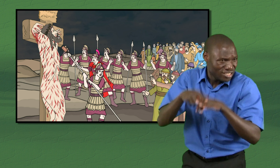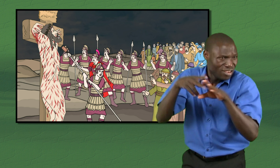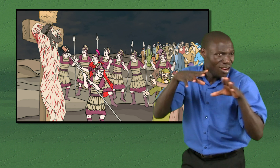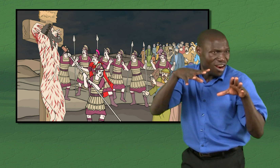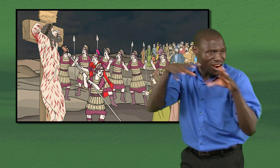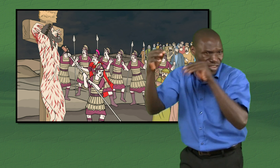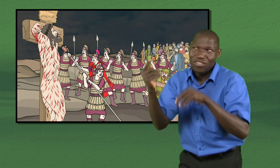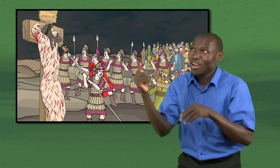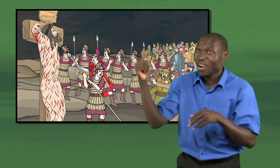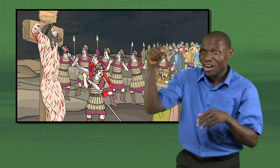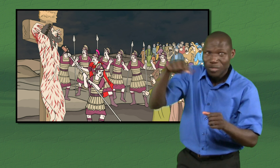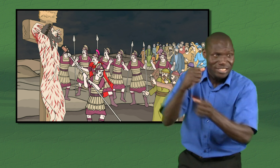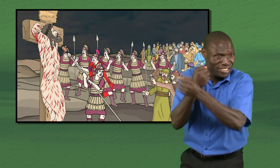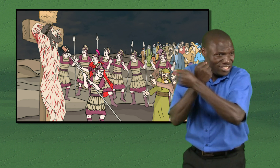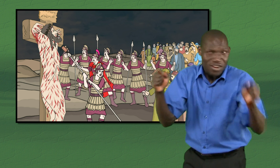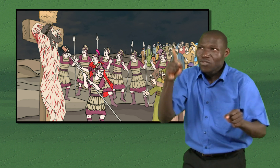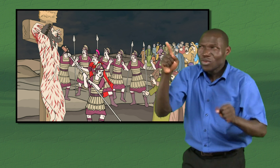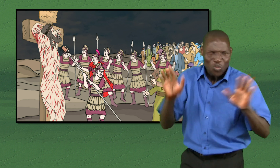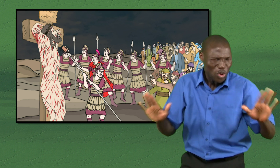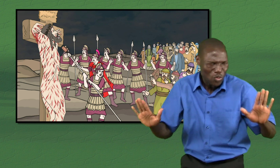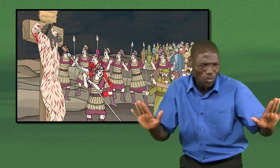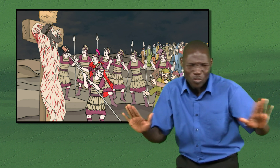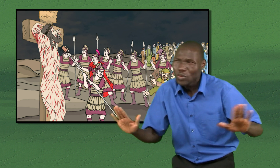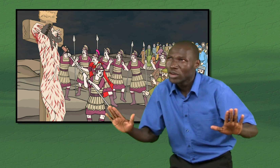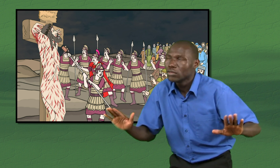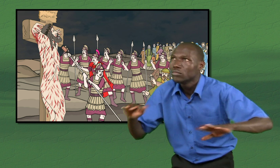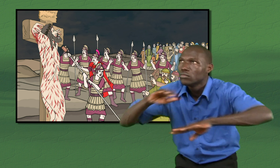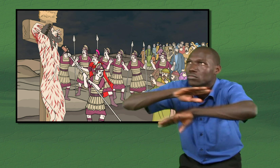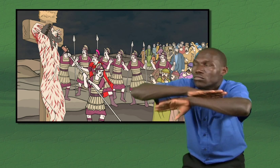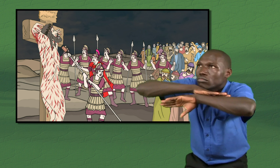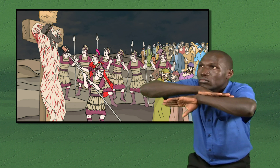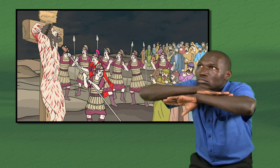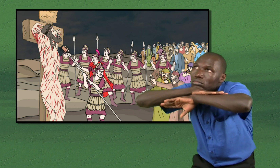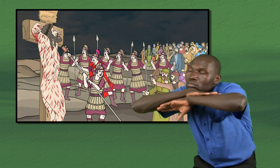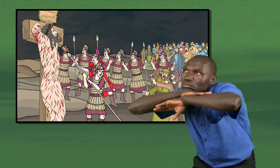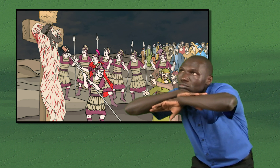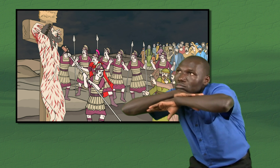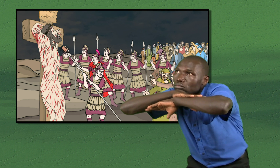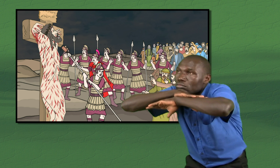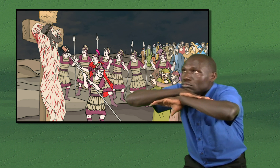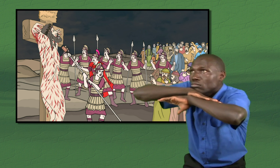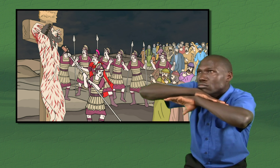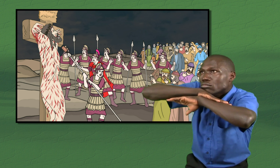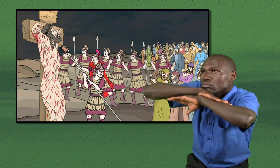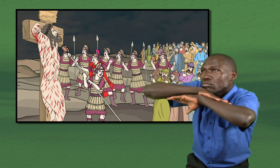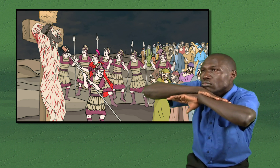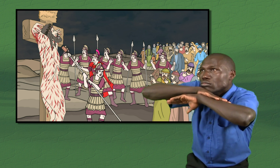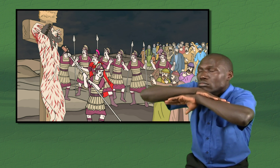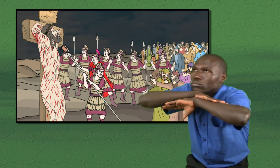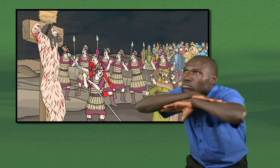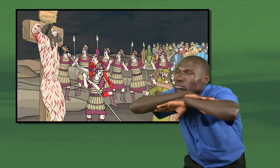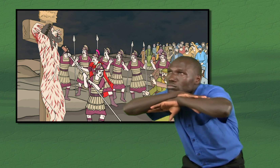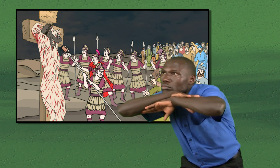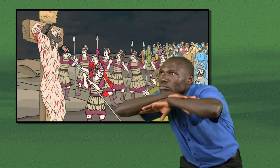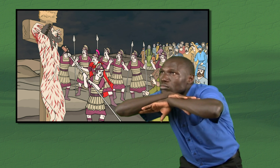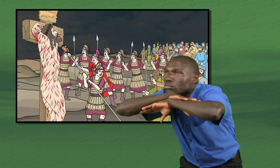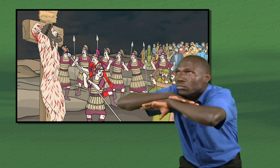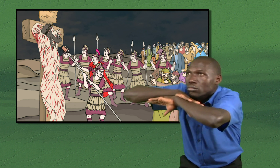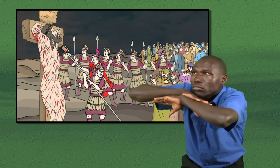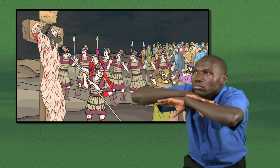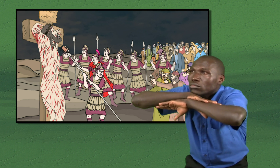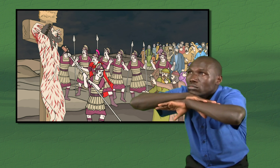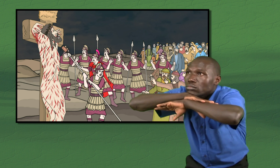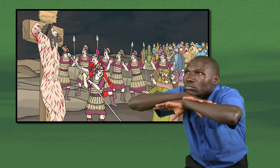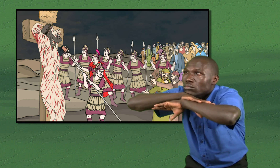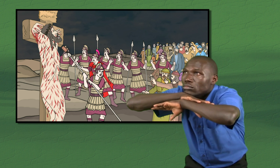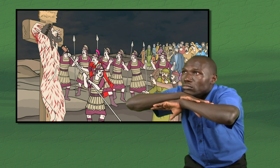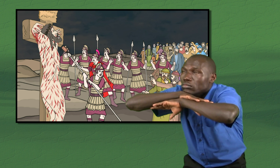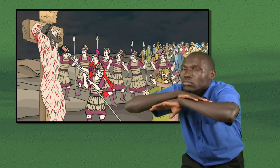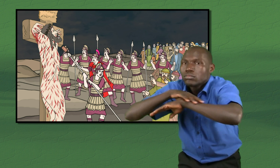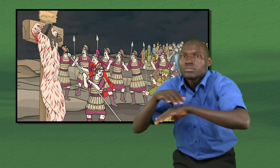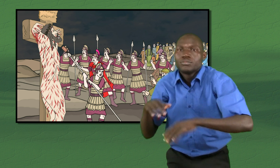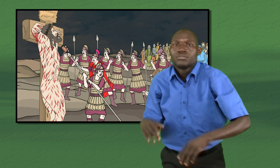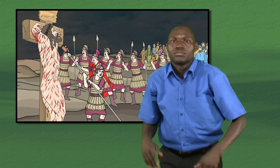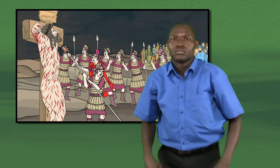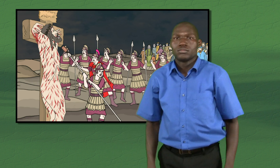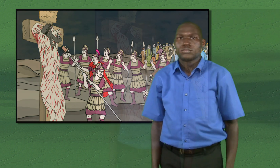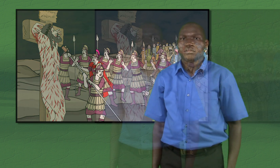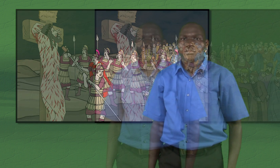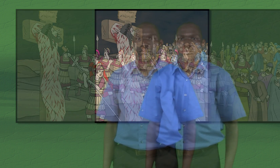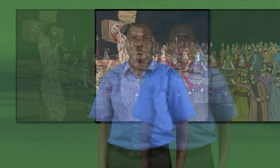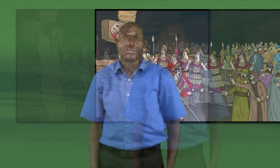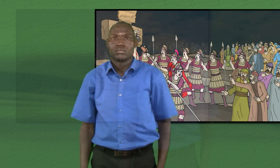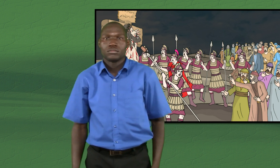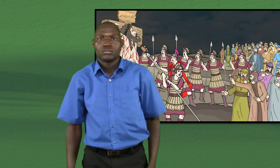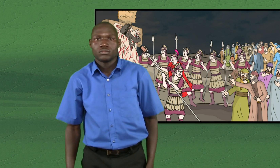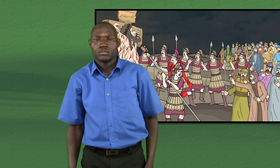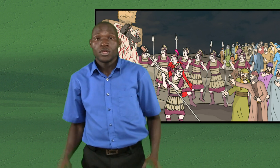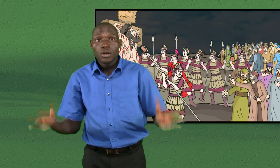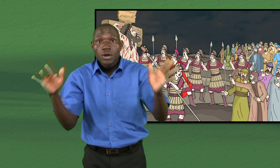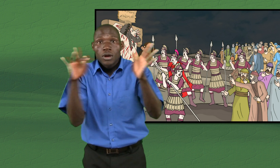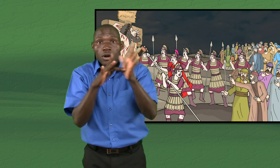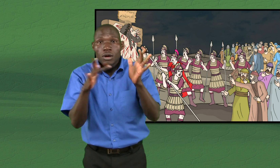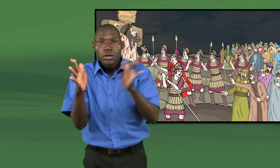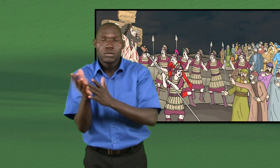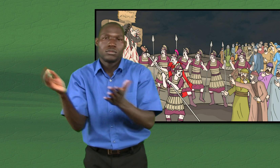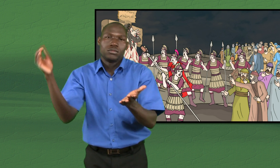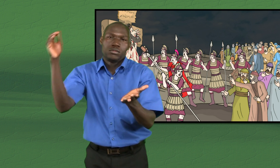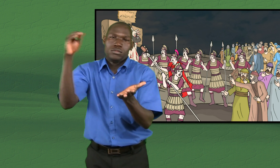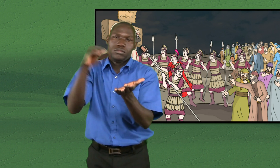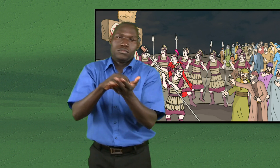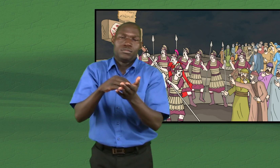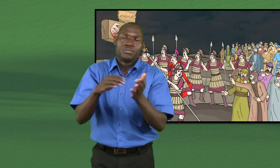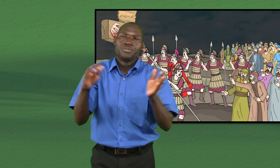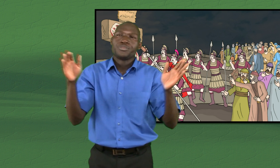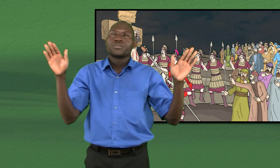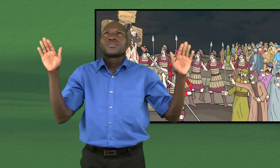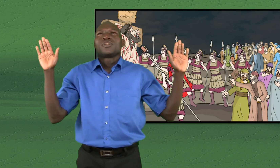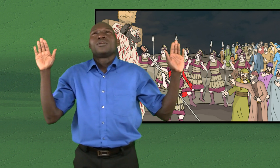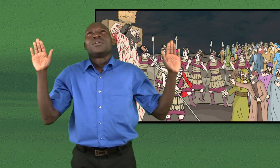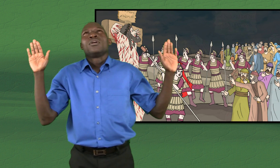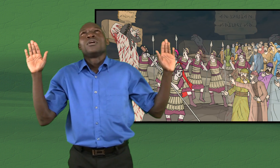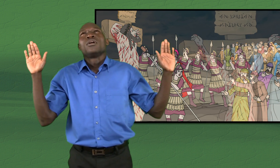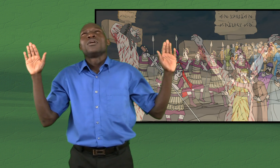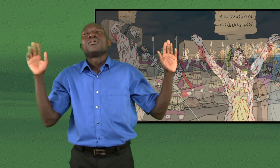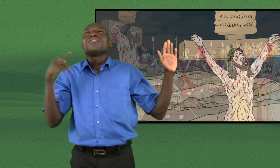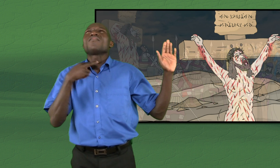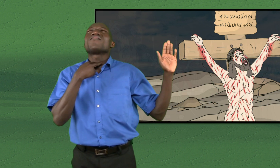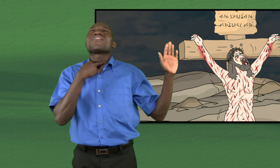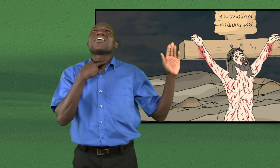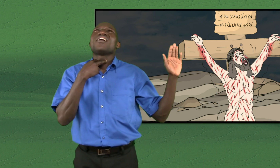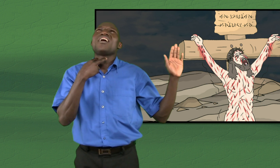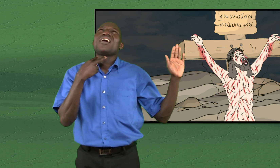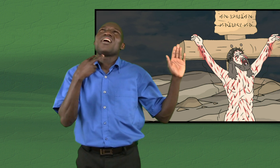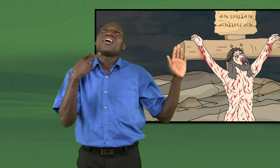But the others said, “Leave Him alone. Let us see if Elijah comes to save Him.”